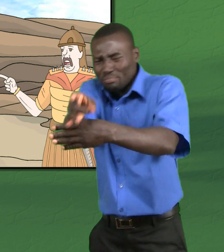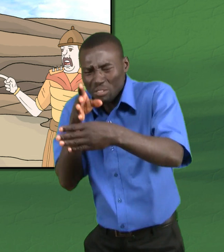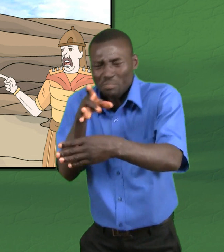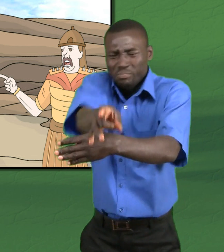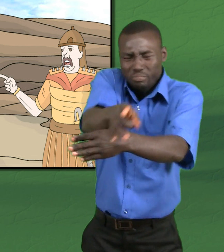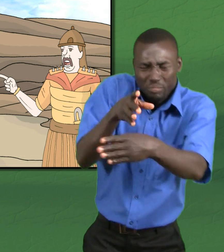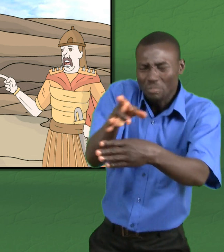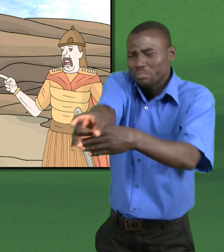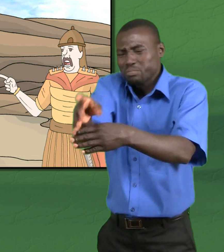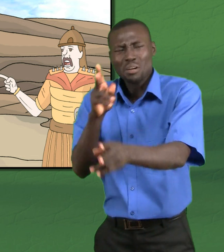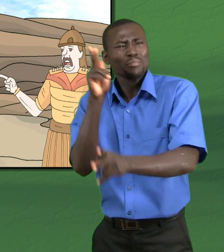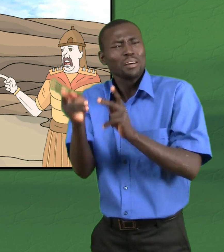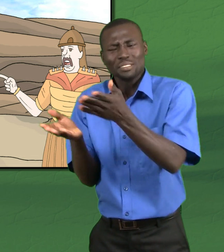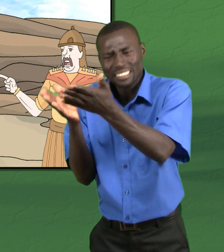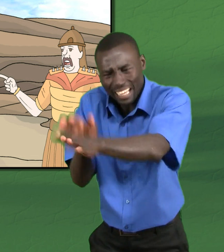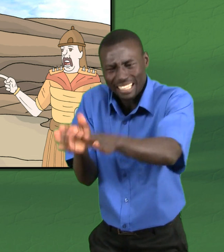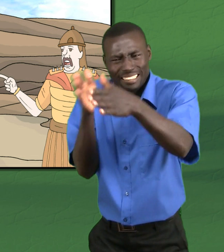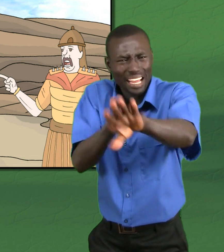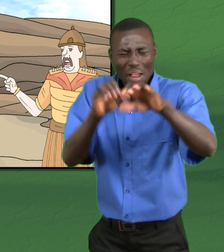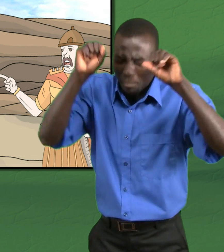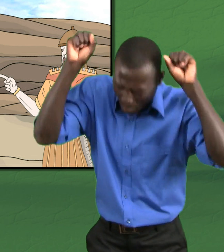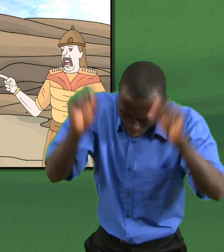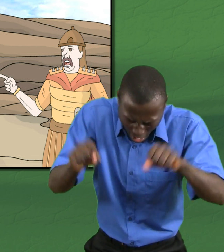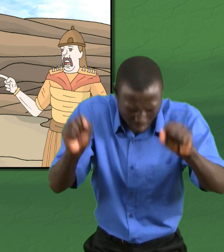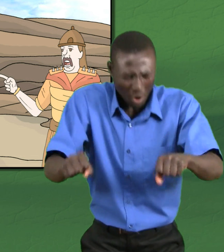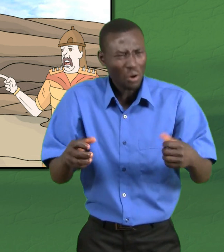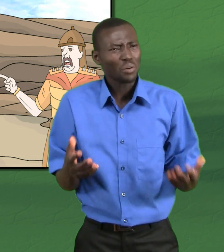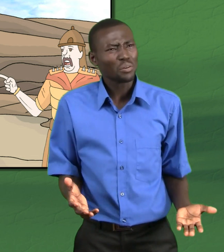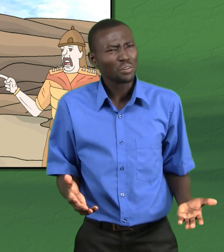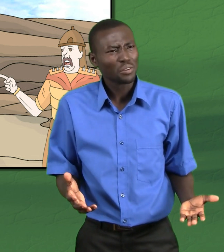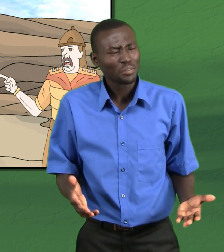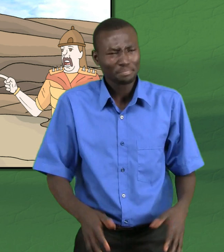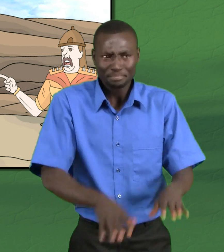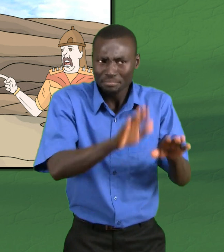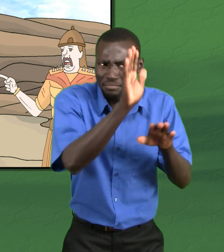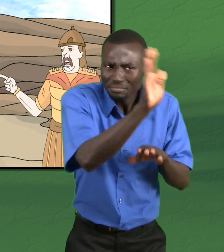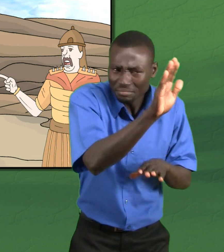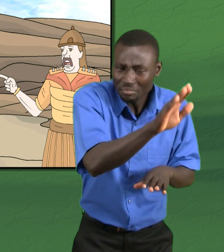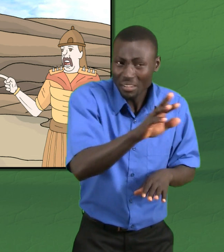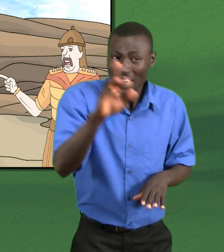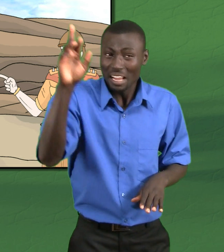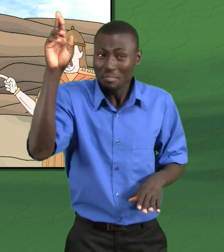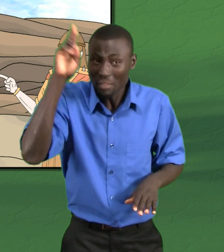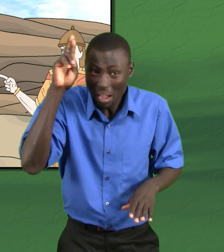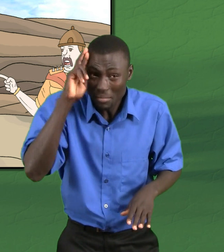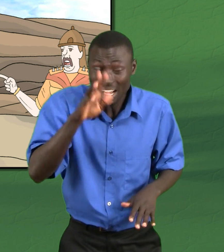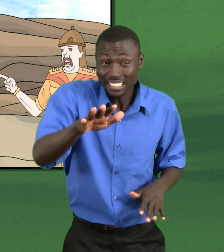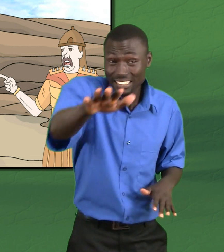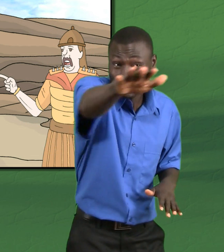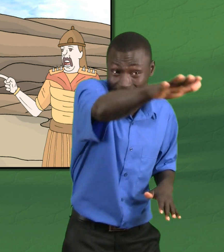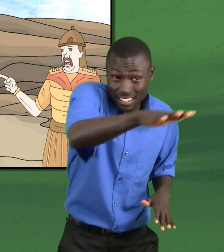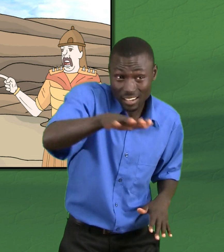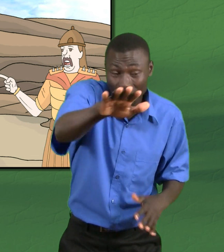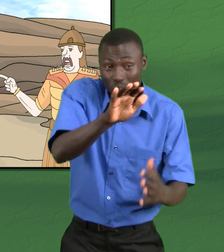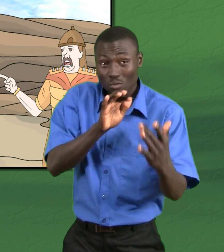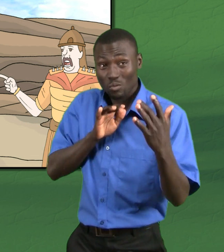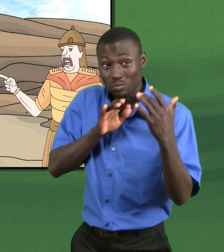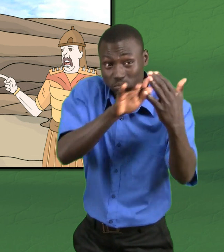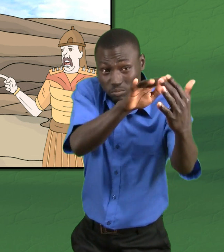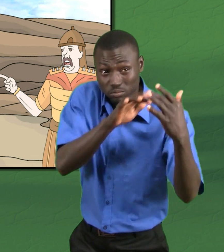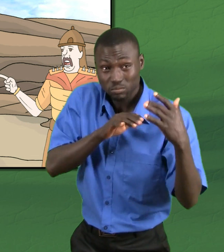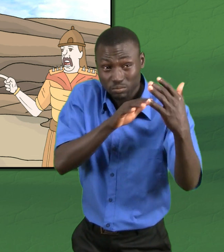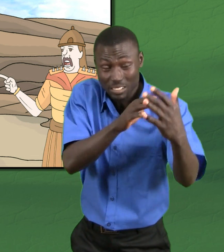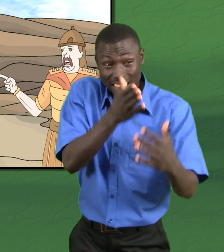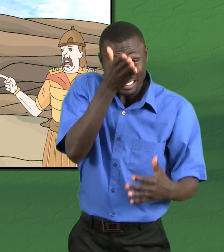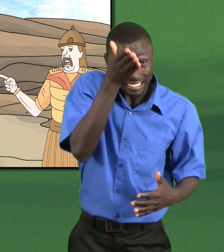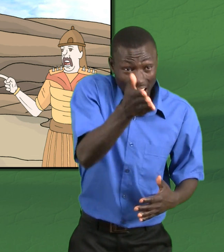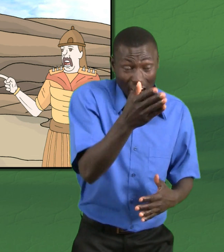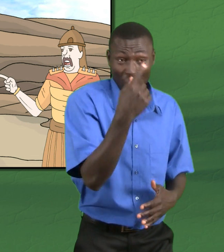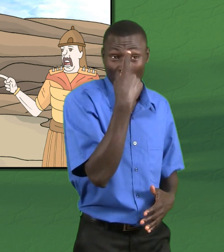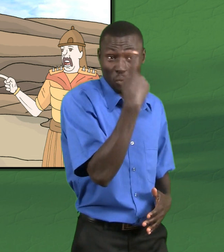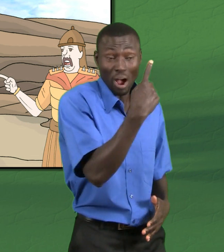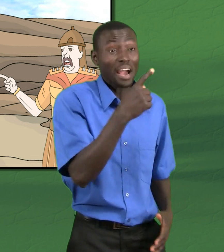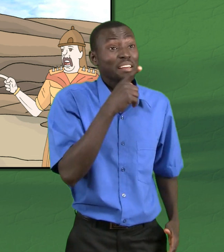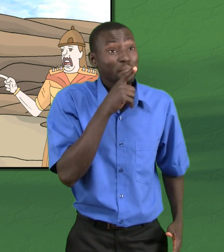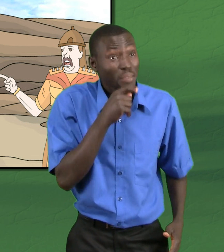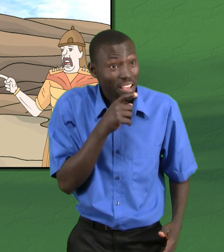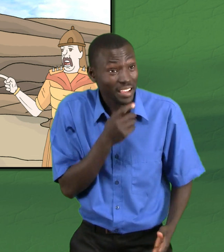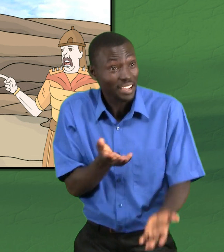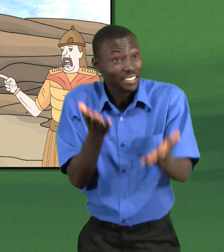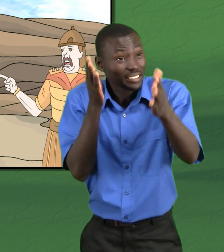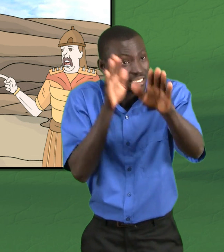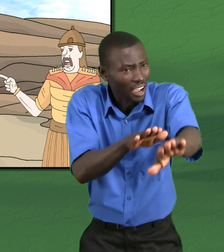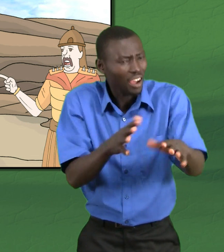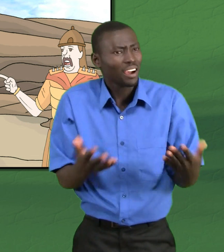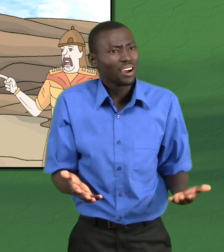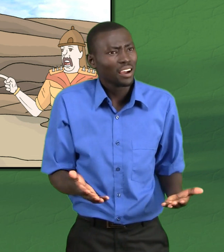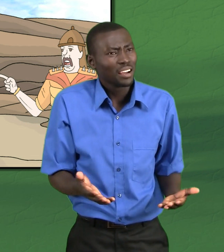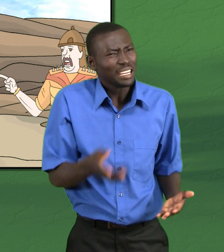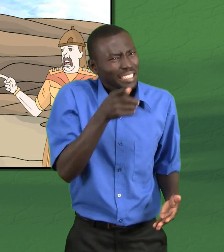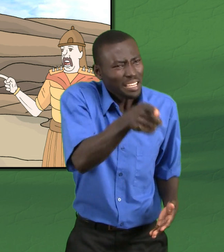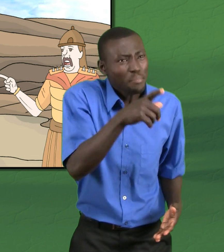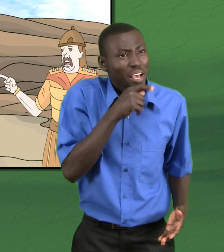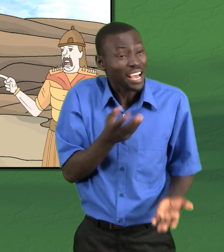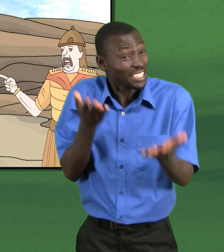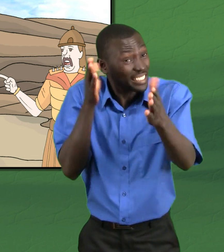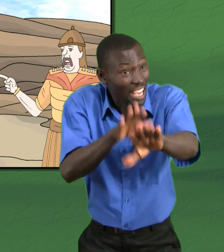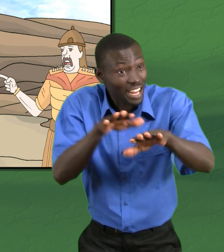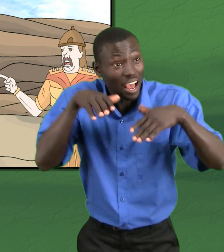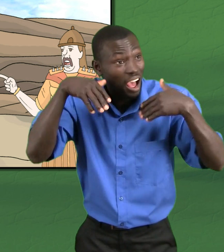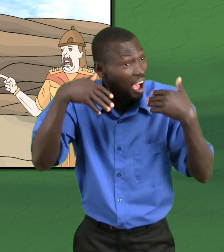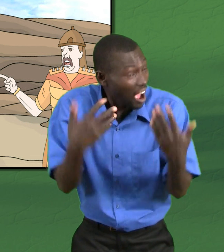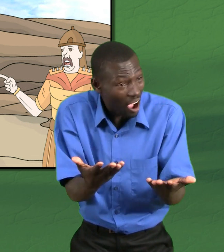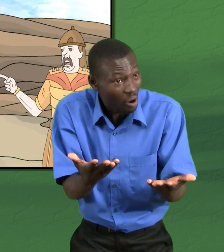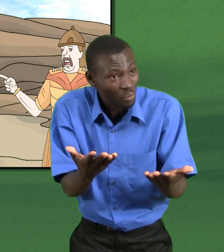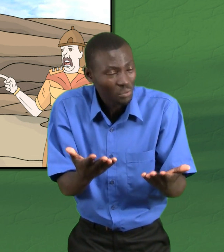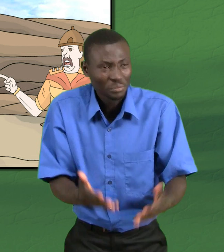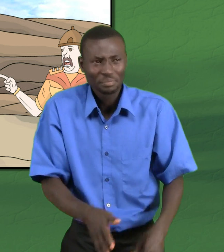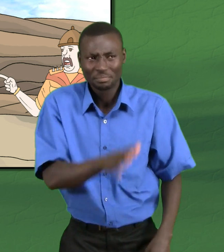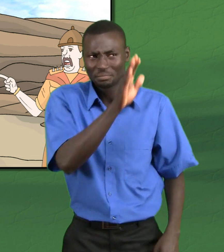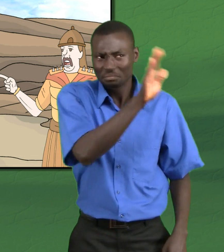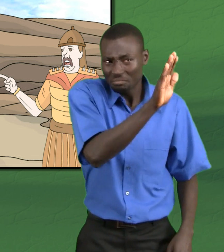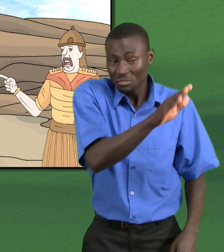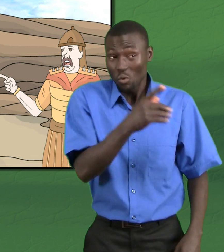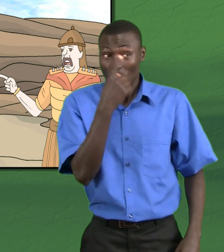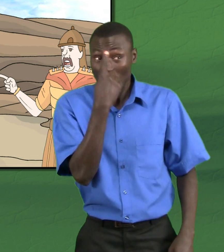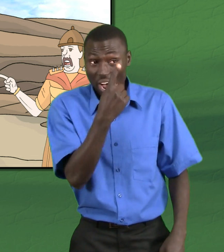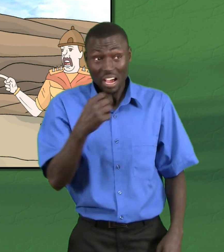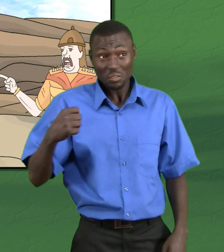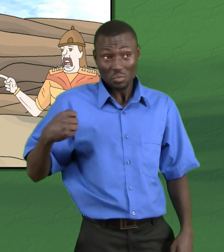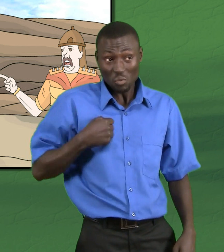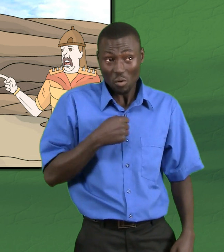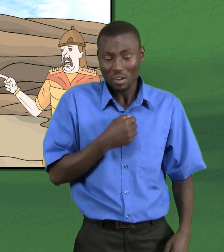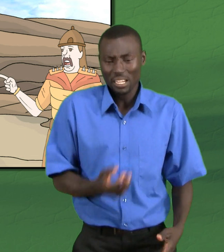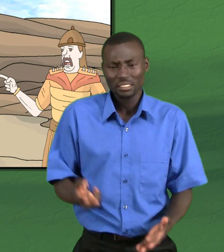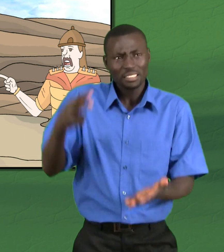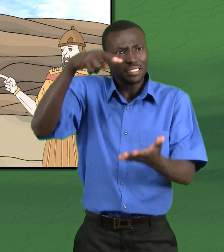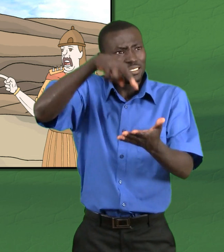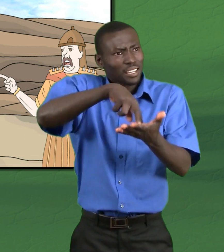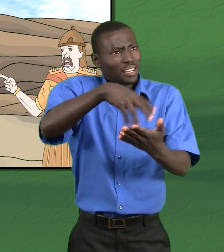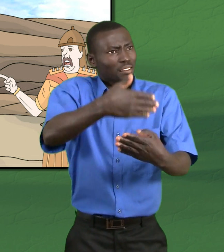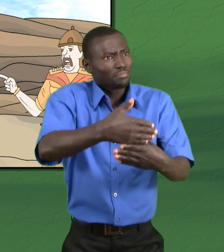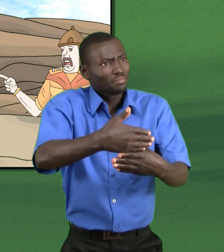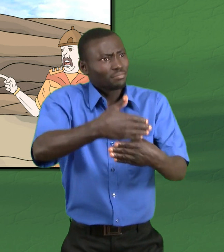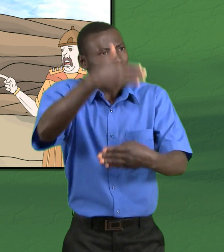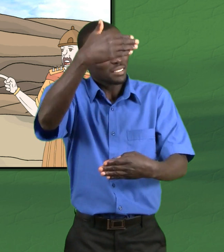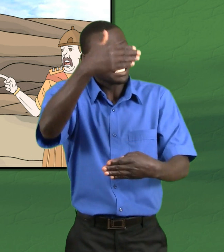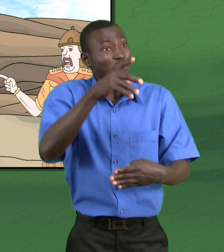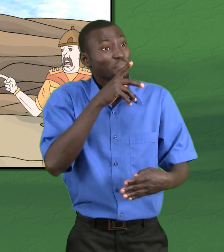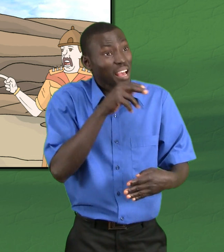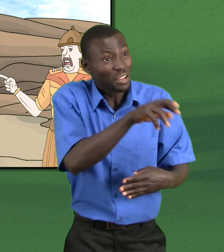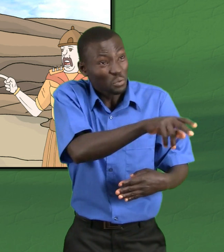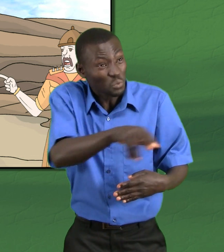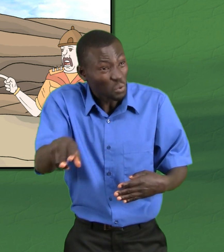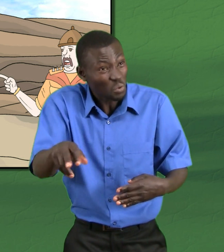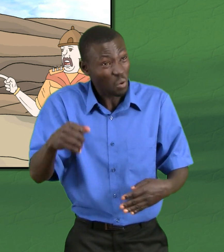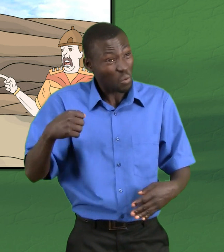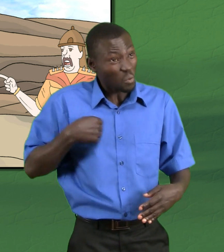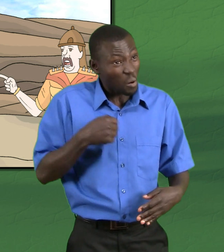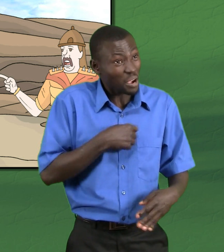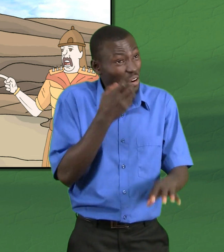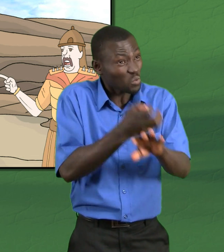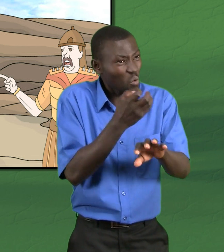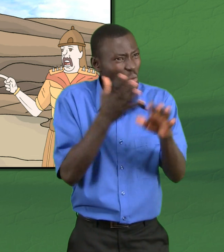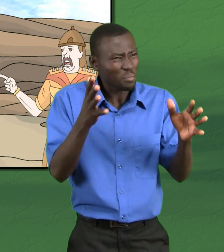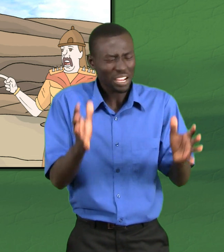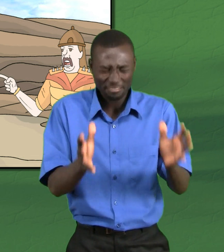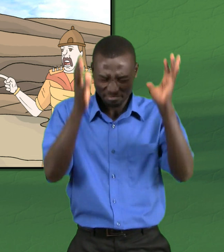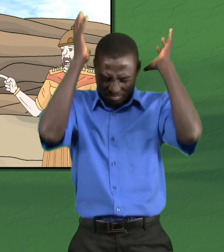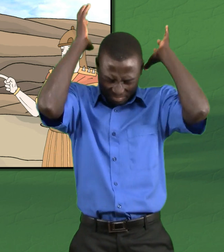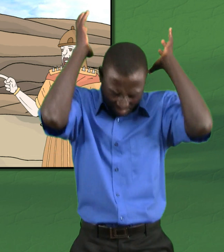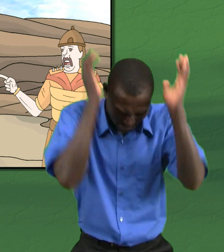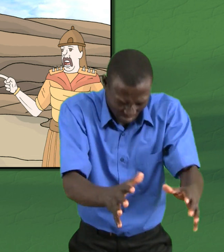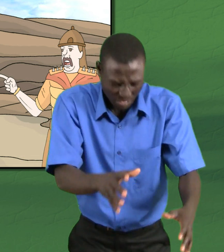Did you not realize they would shoot from atop the wall? Who was the one to strike Abimelech son of Jerubbesheth ?